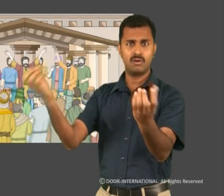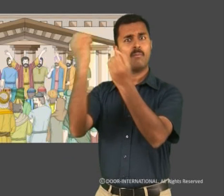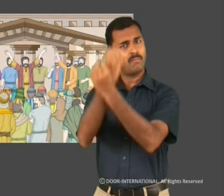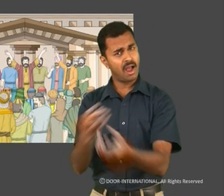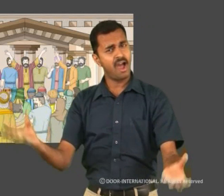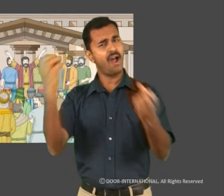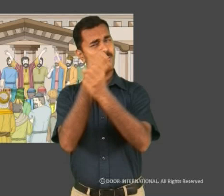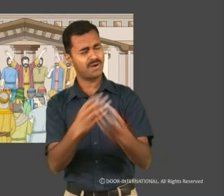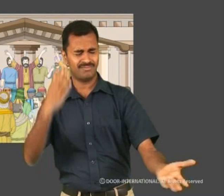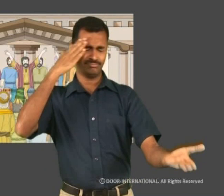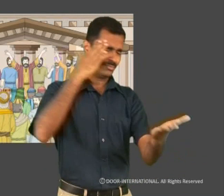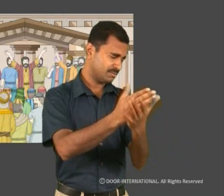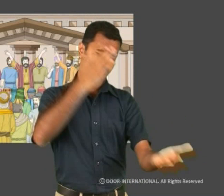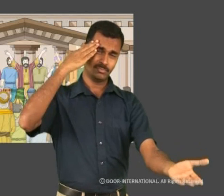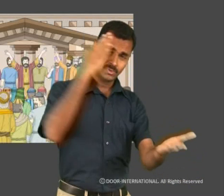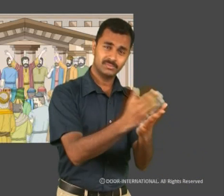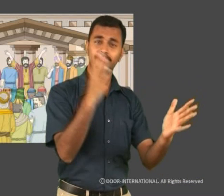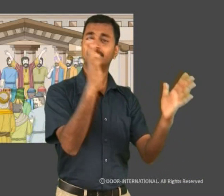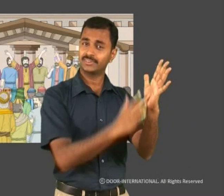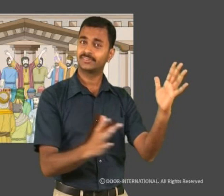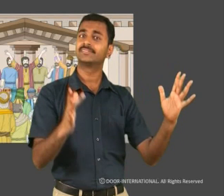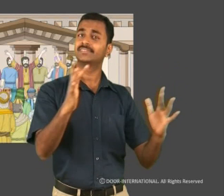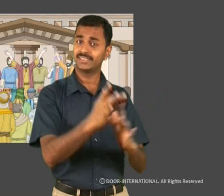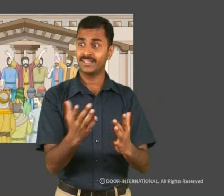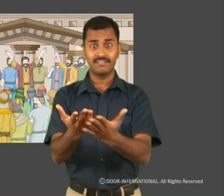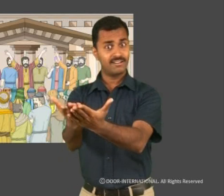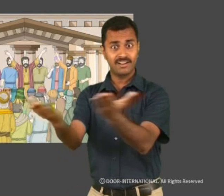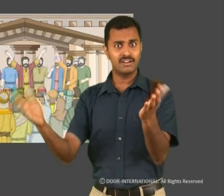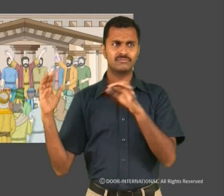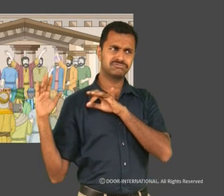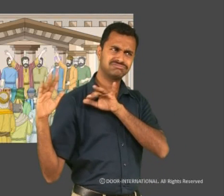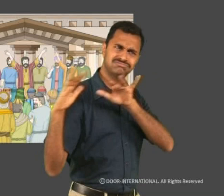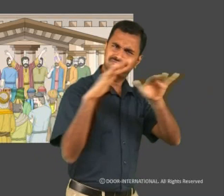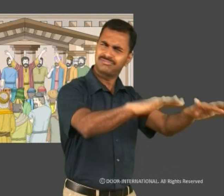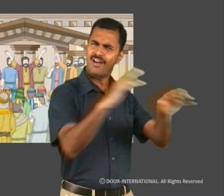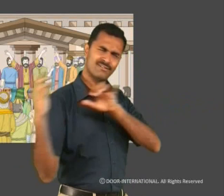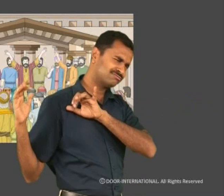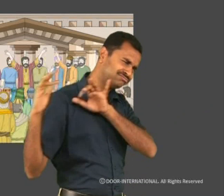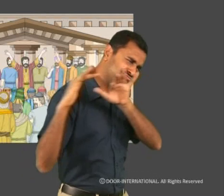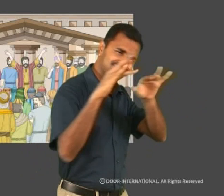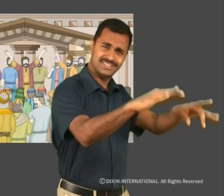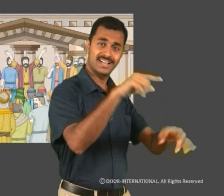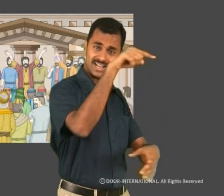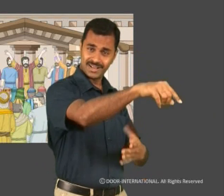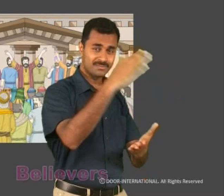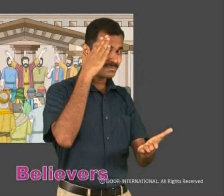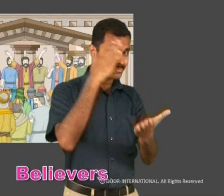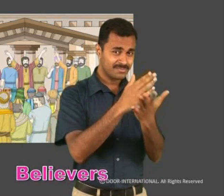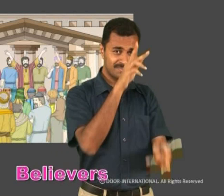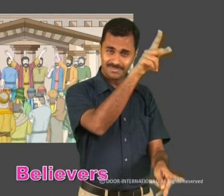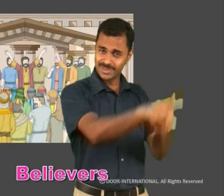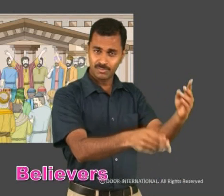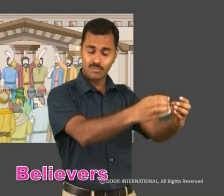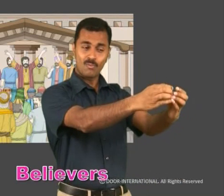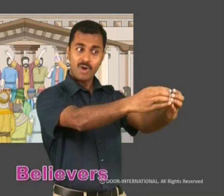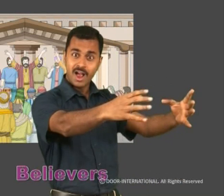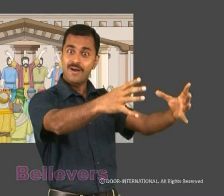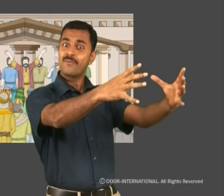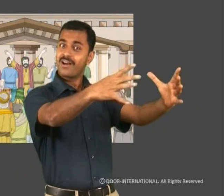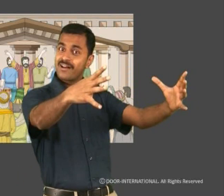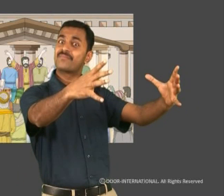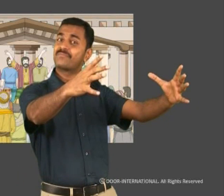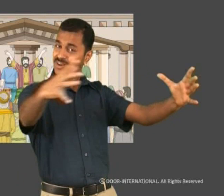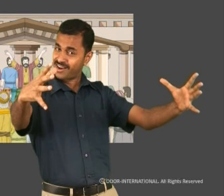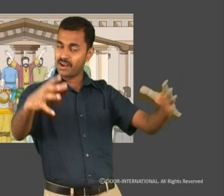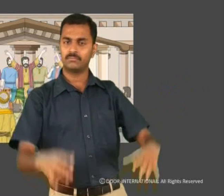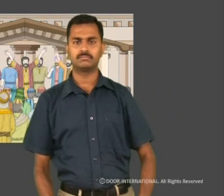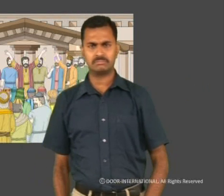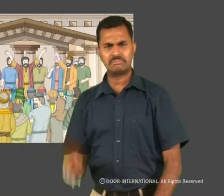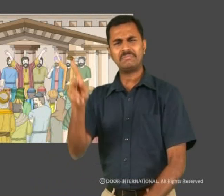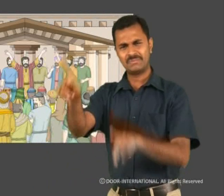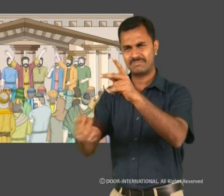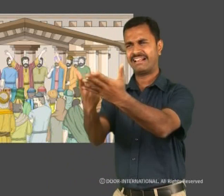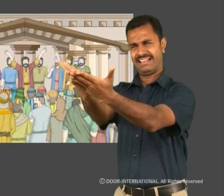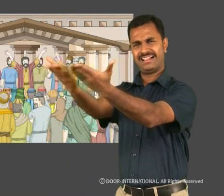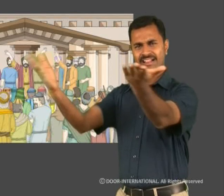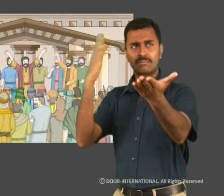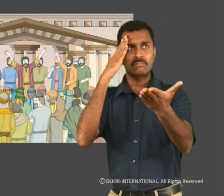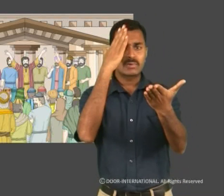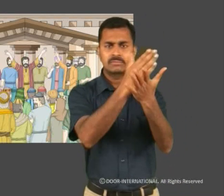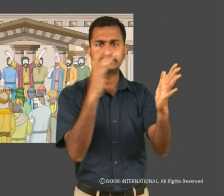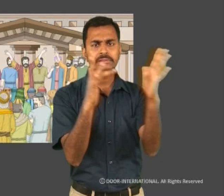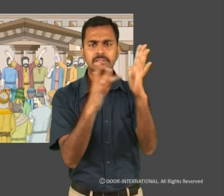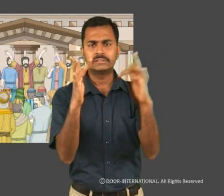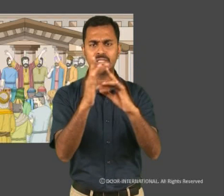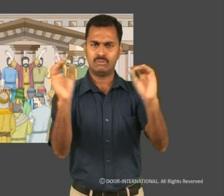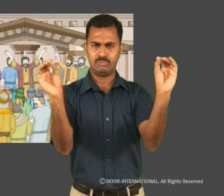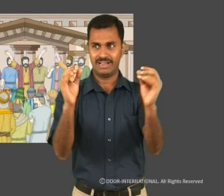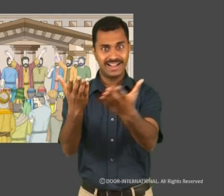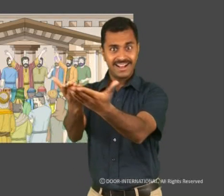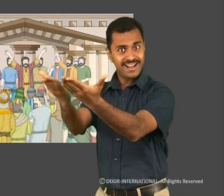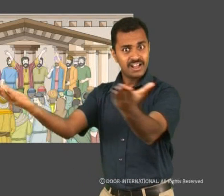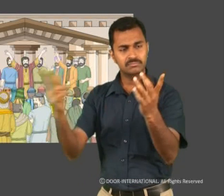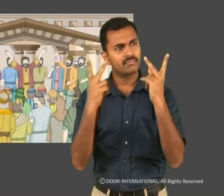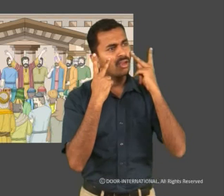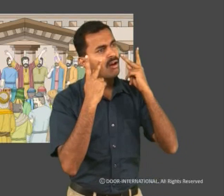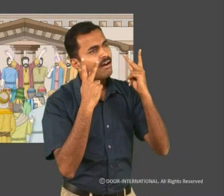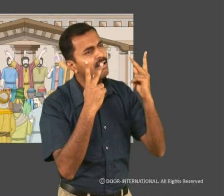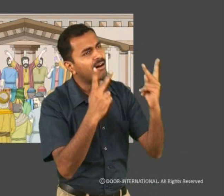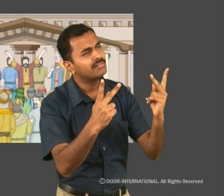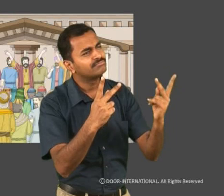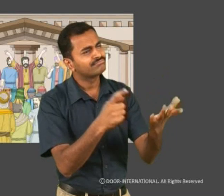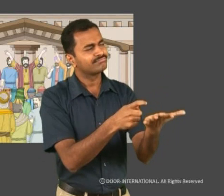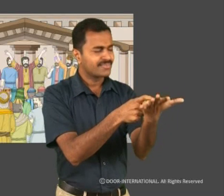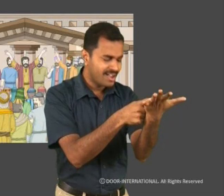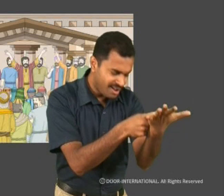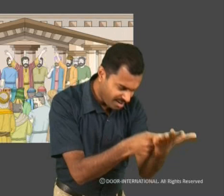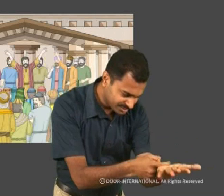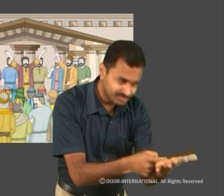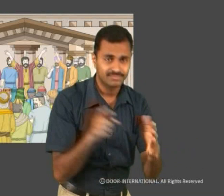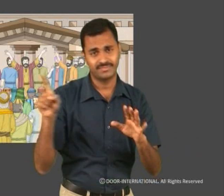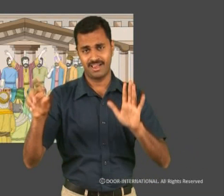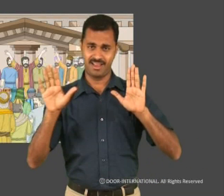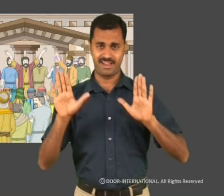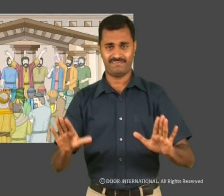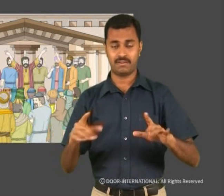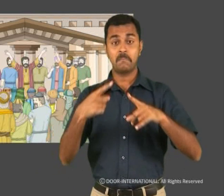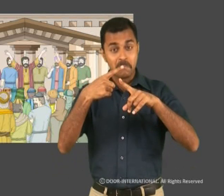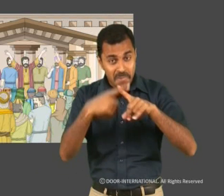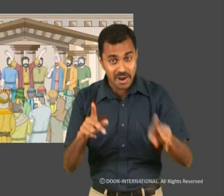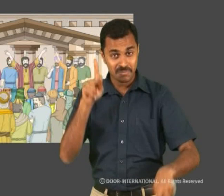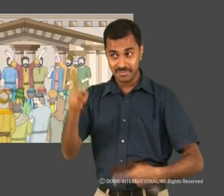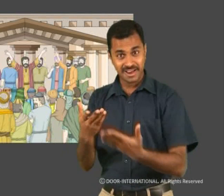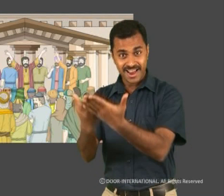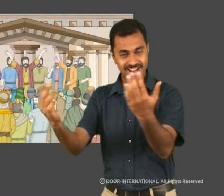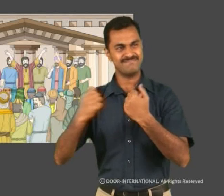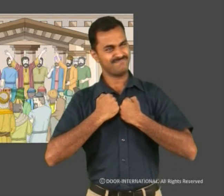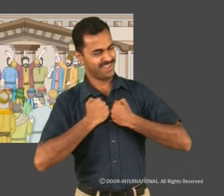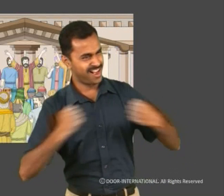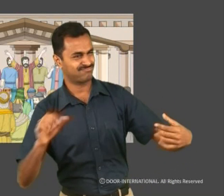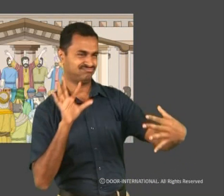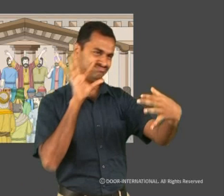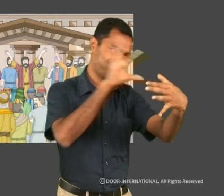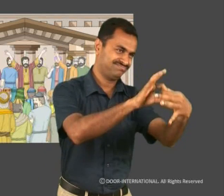Although the people regarded them highly, no one else dared to join them.